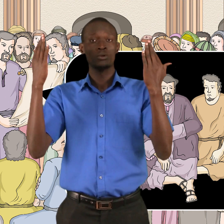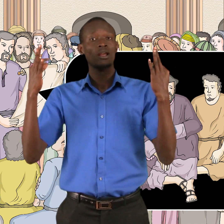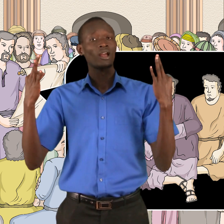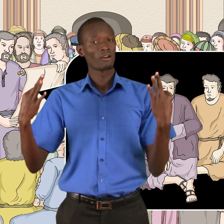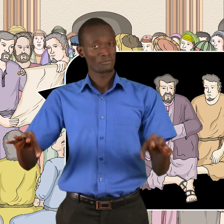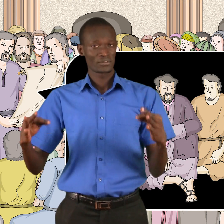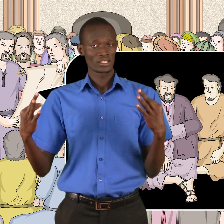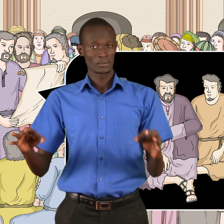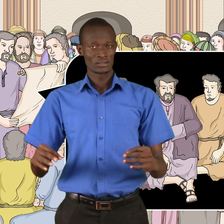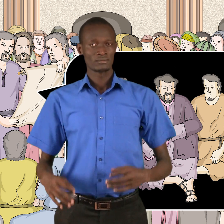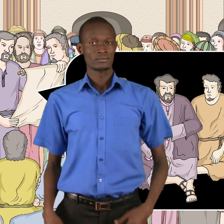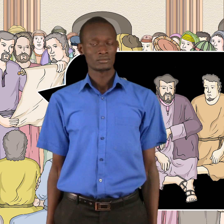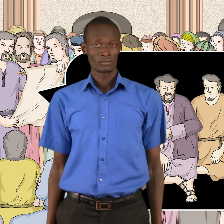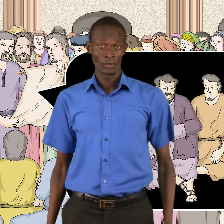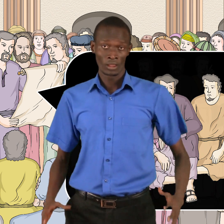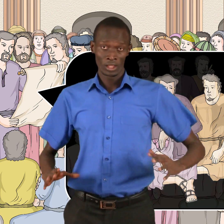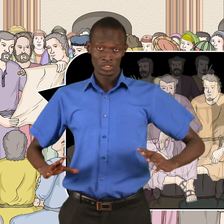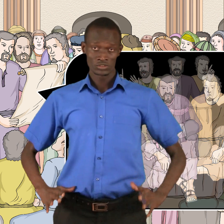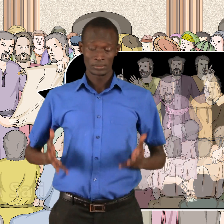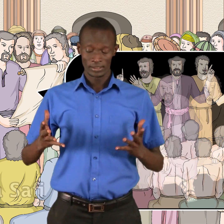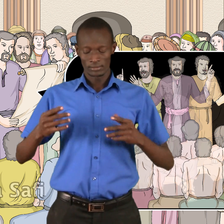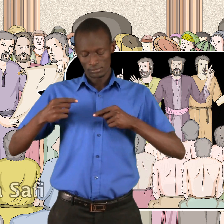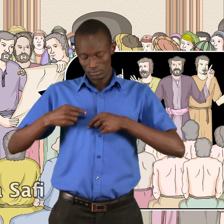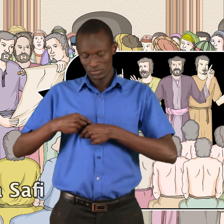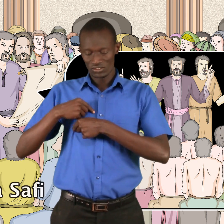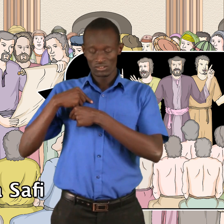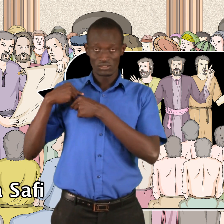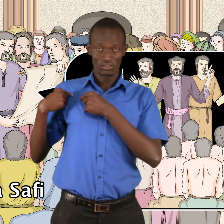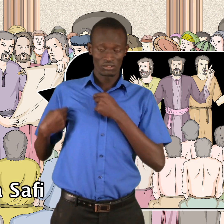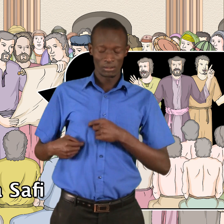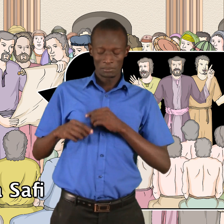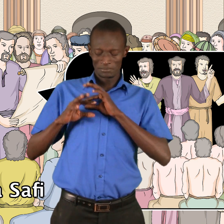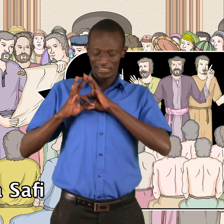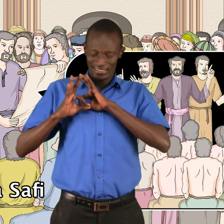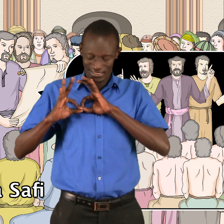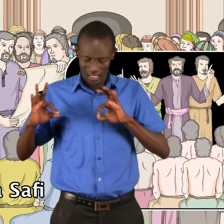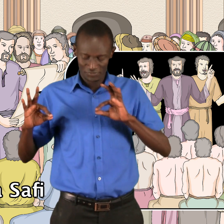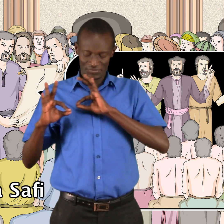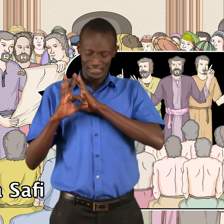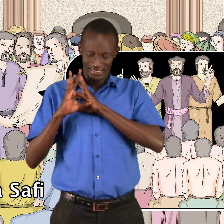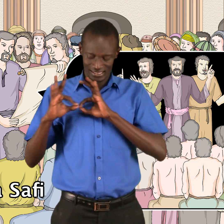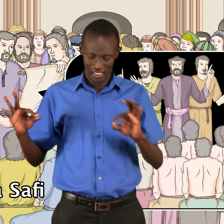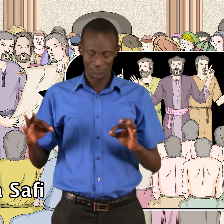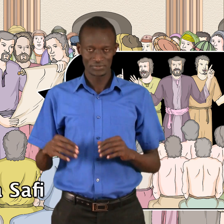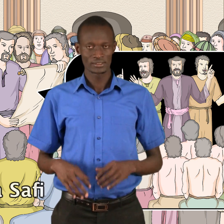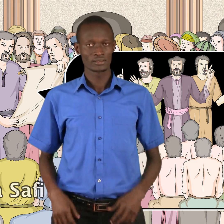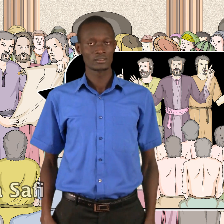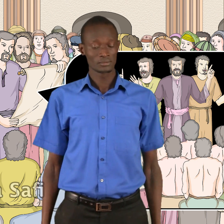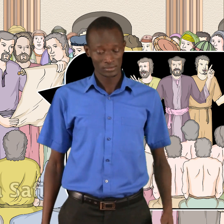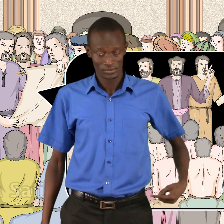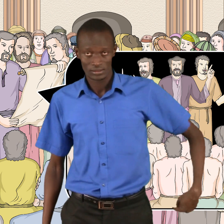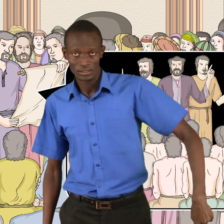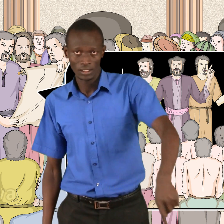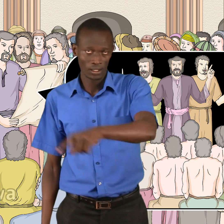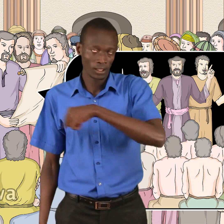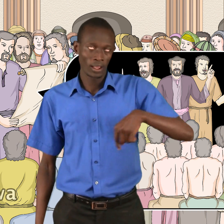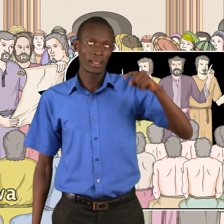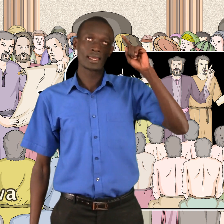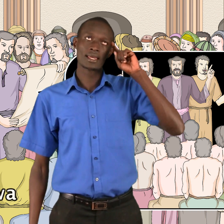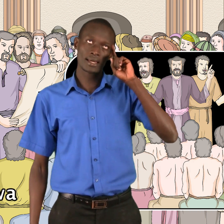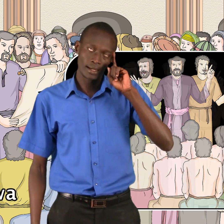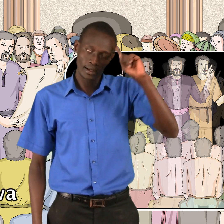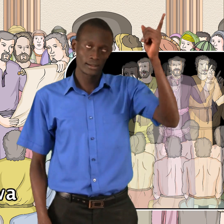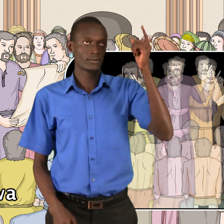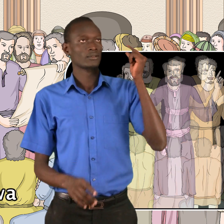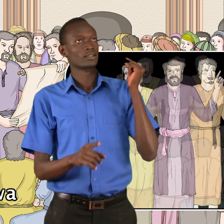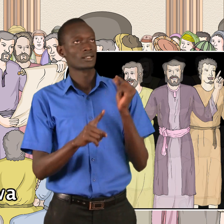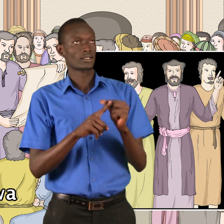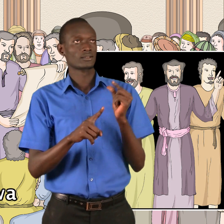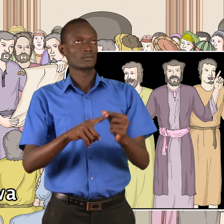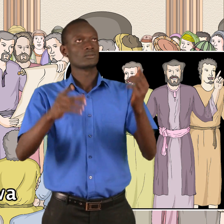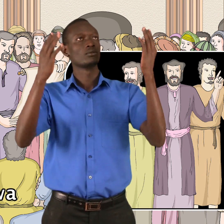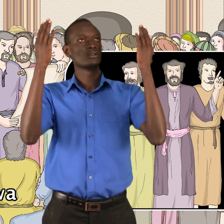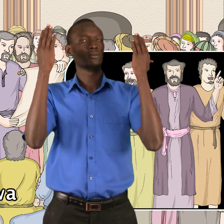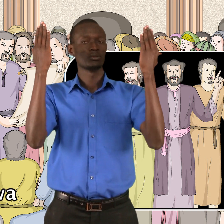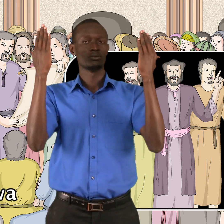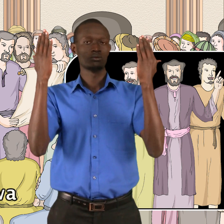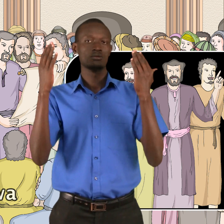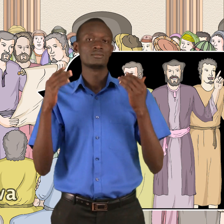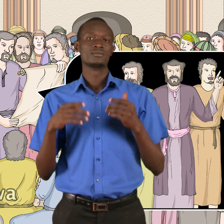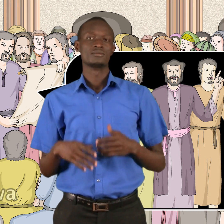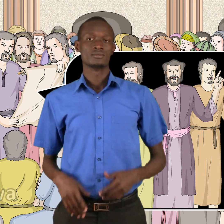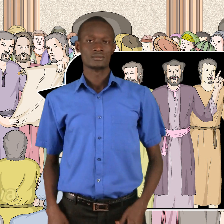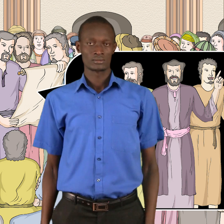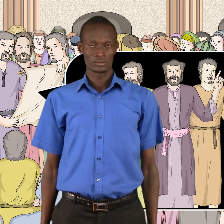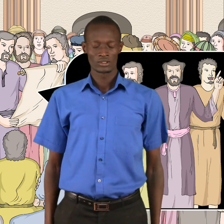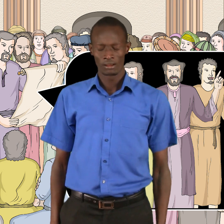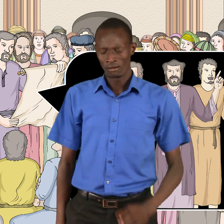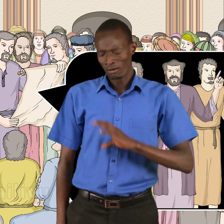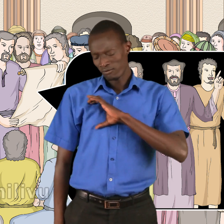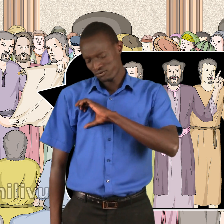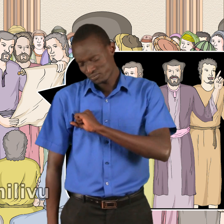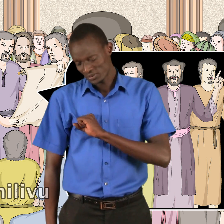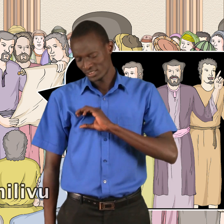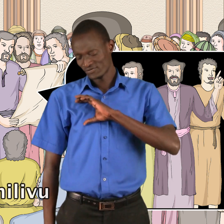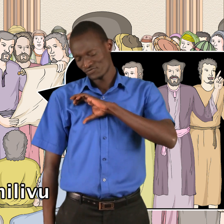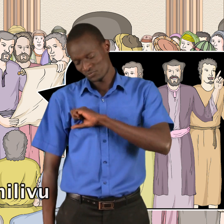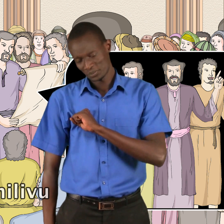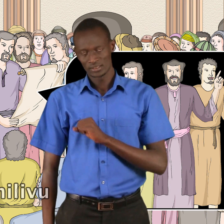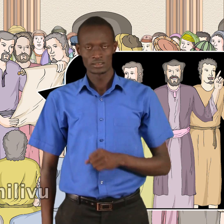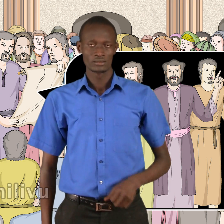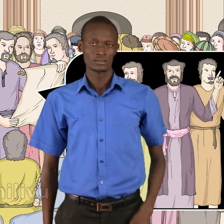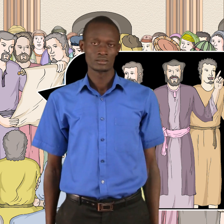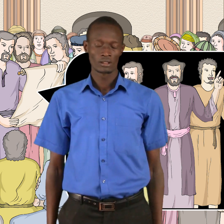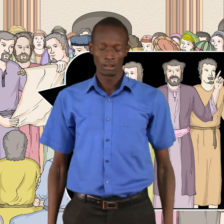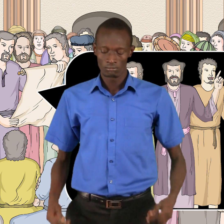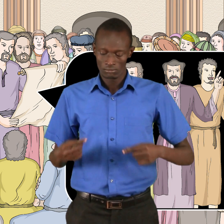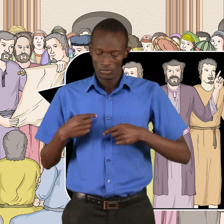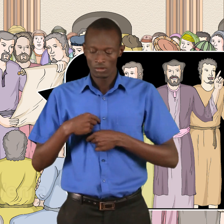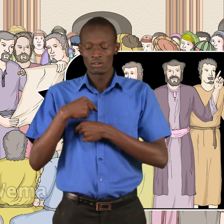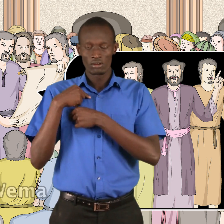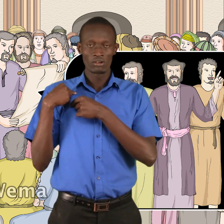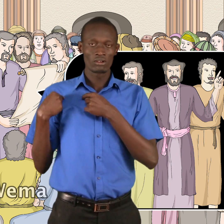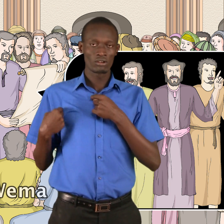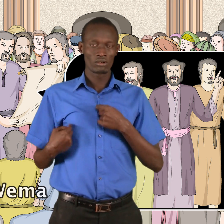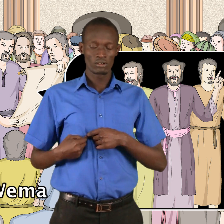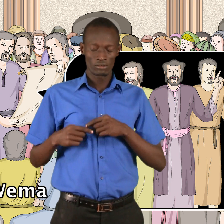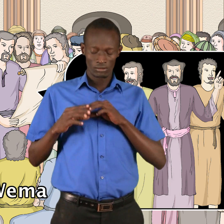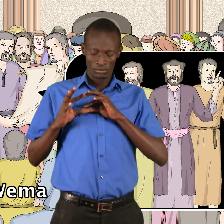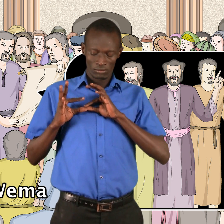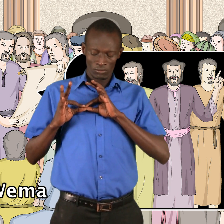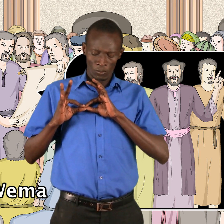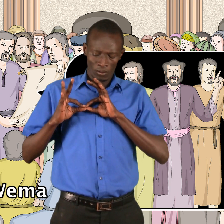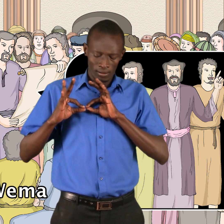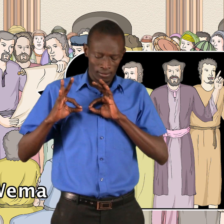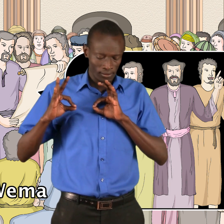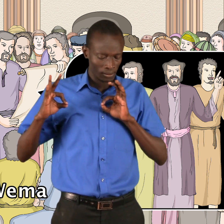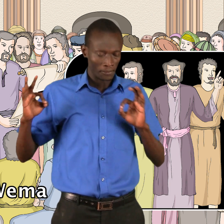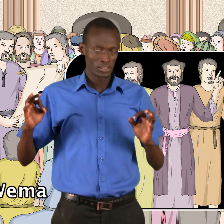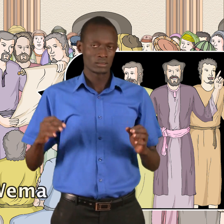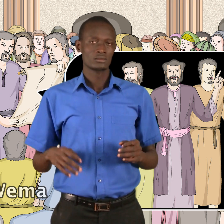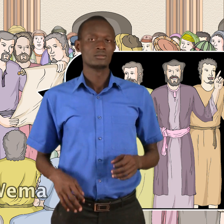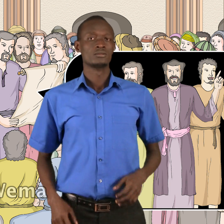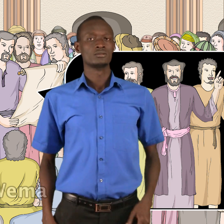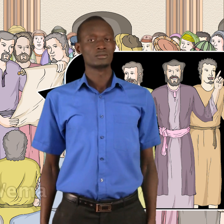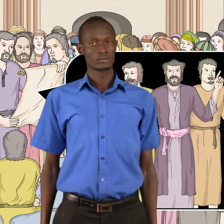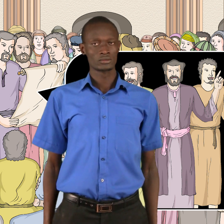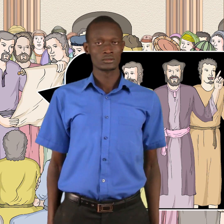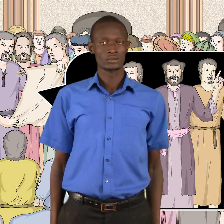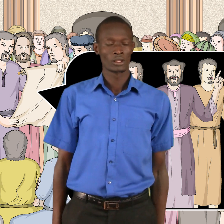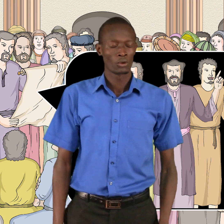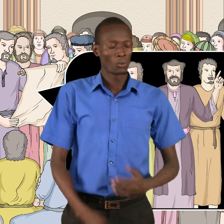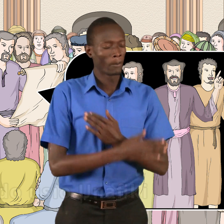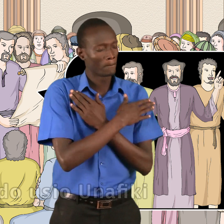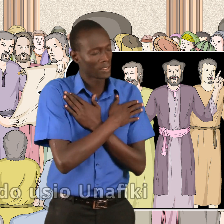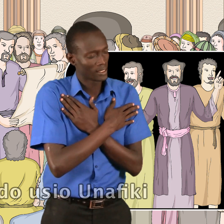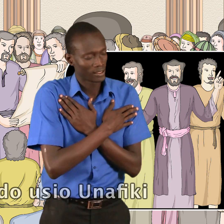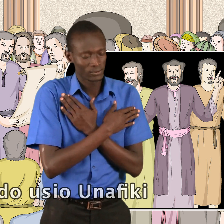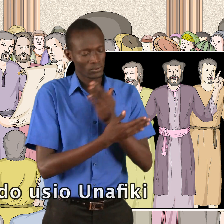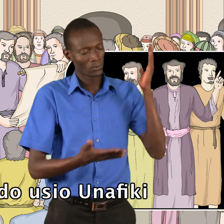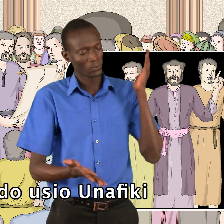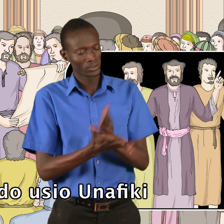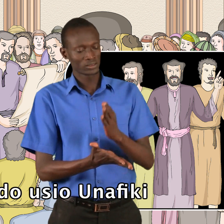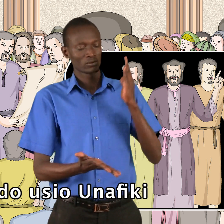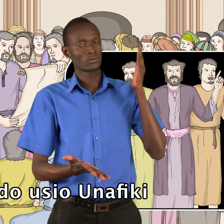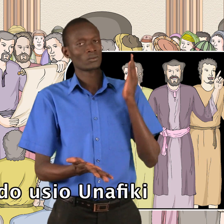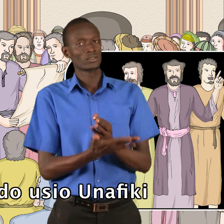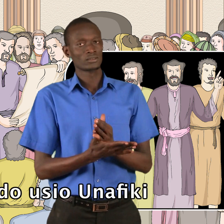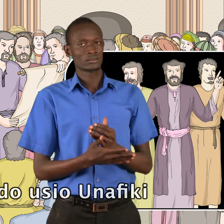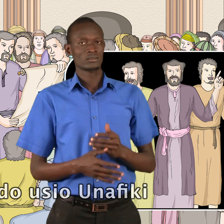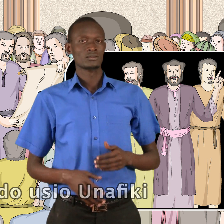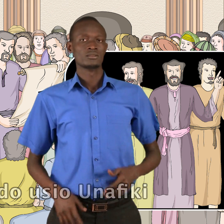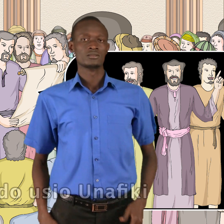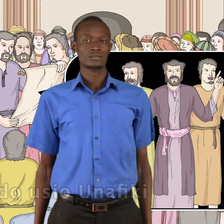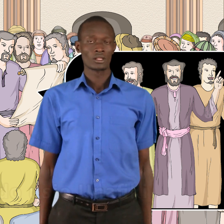in purity, knowledge, patience, and kindness;